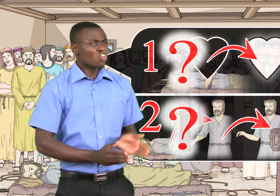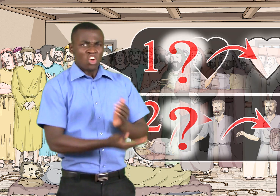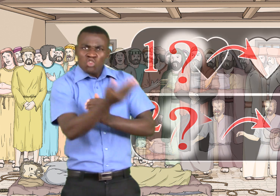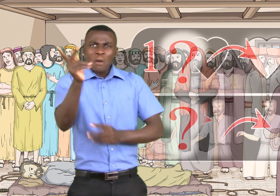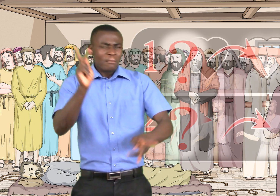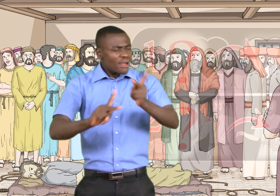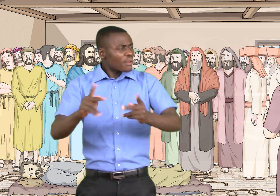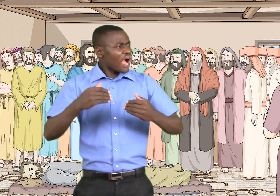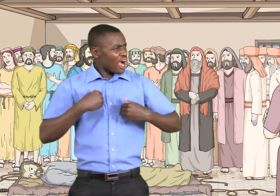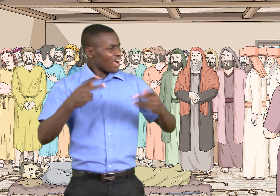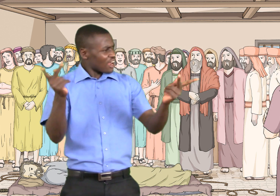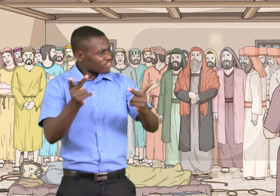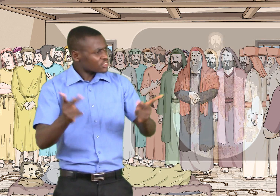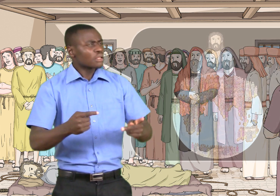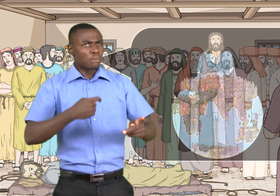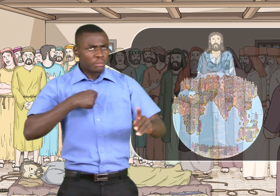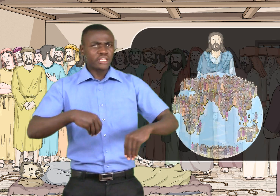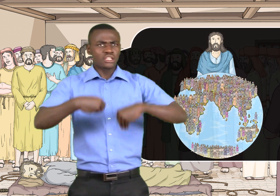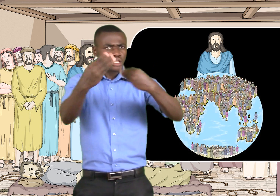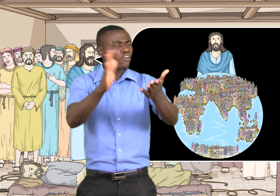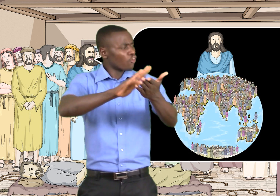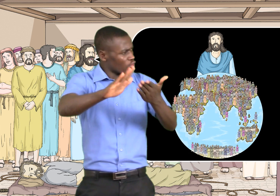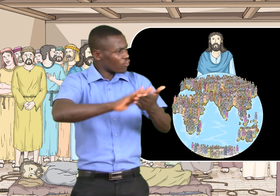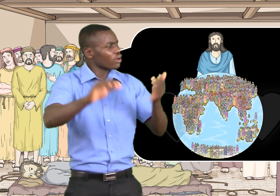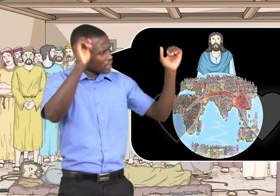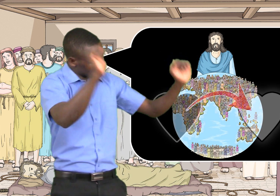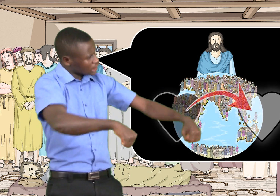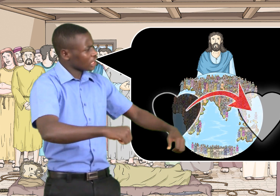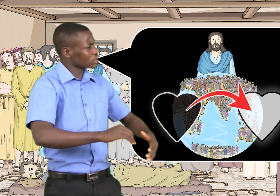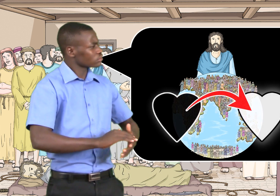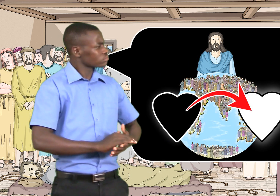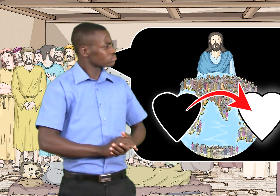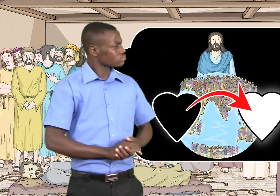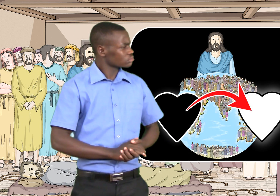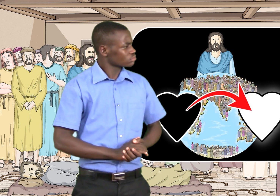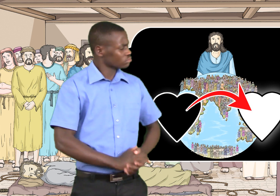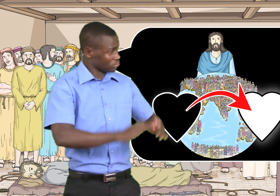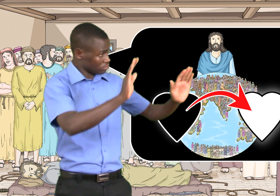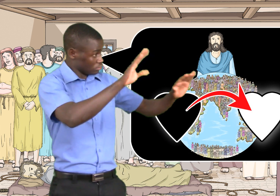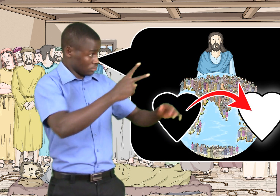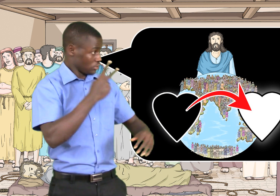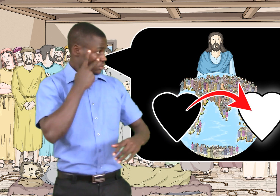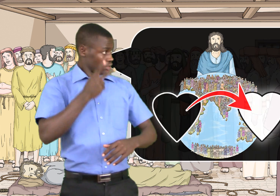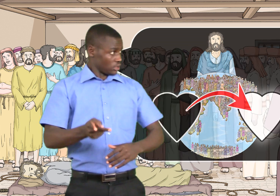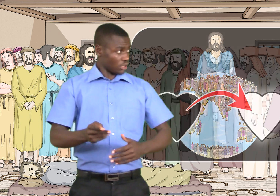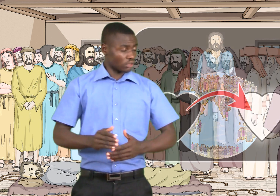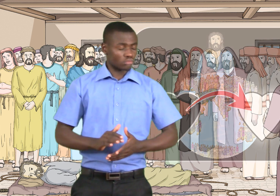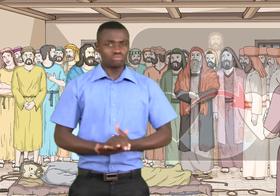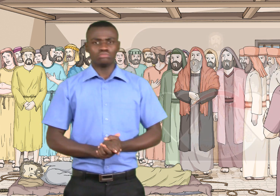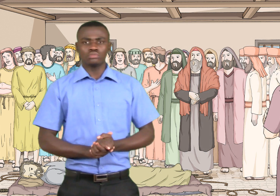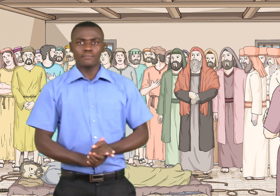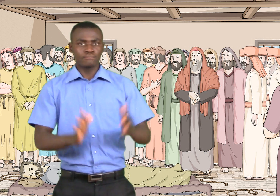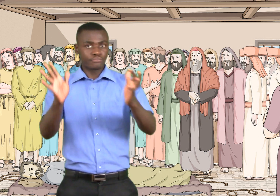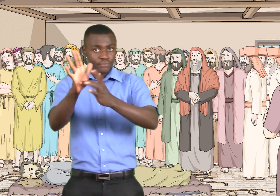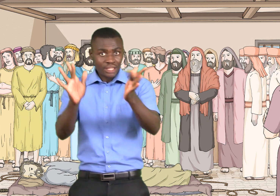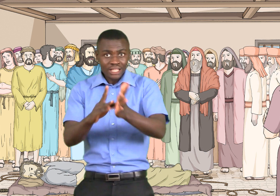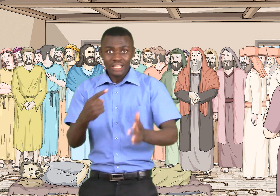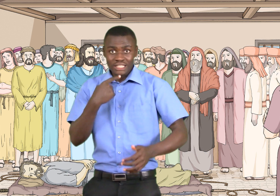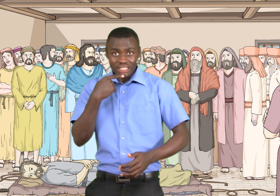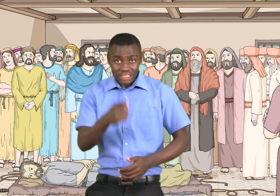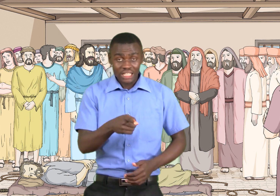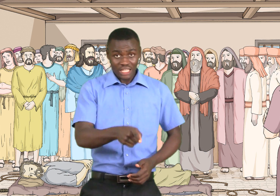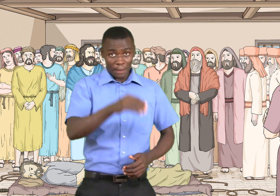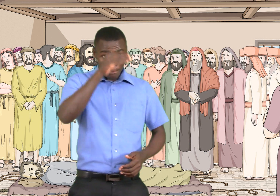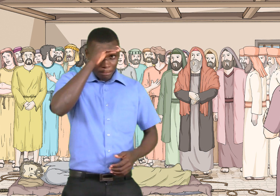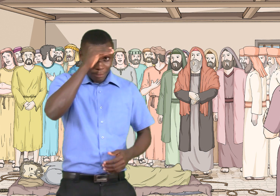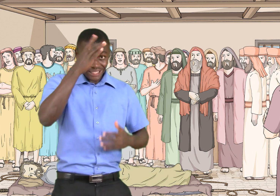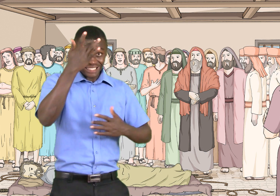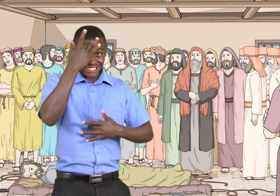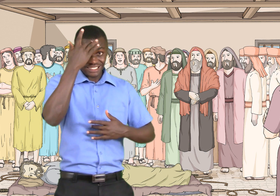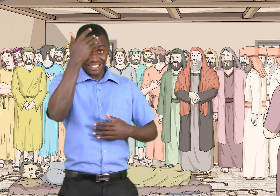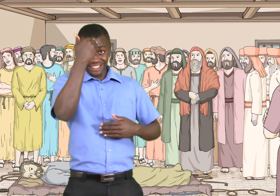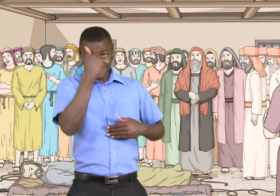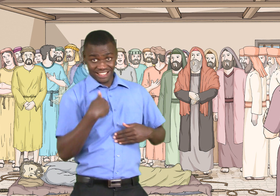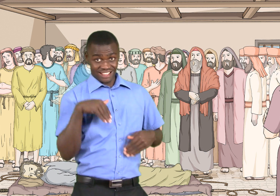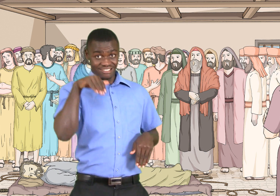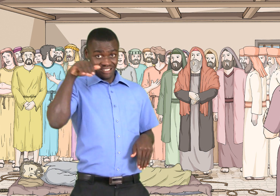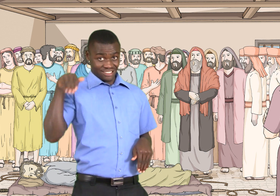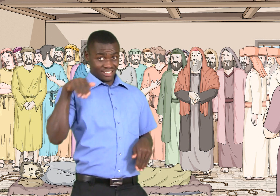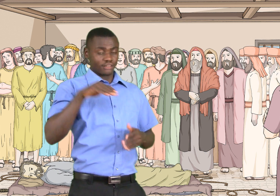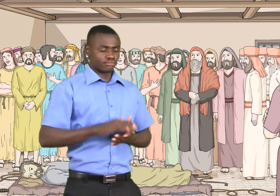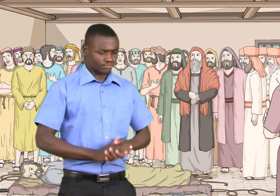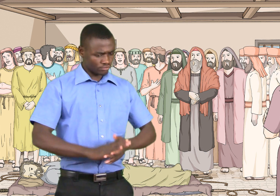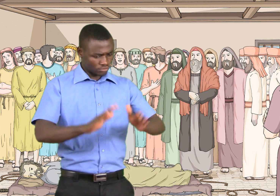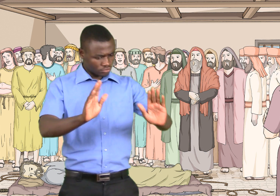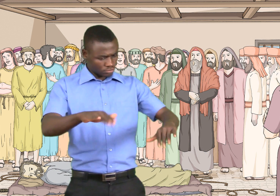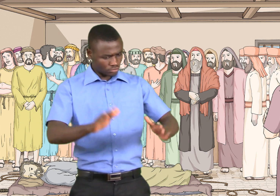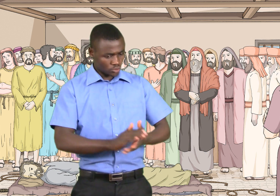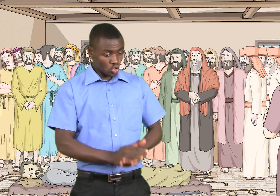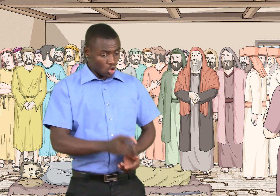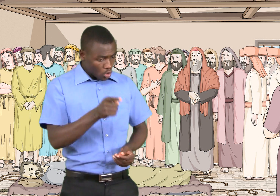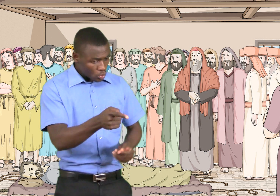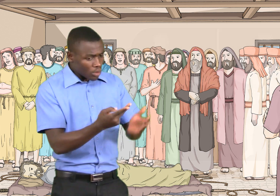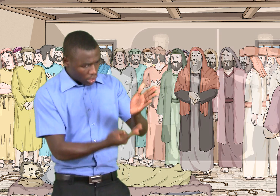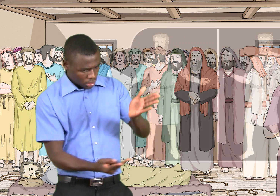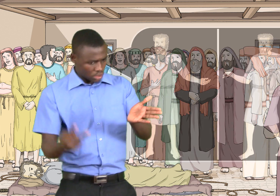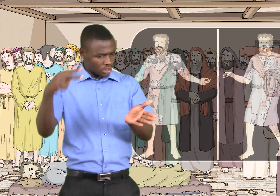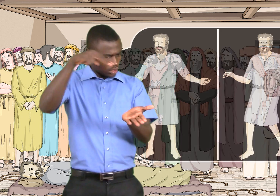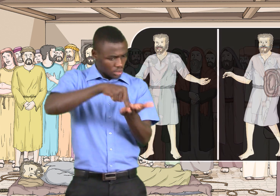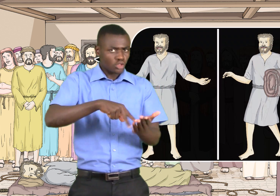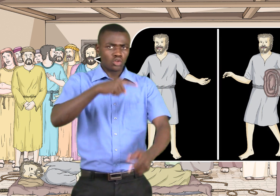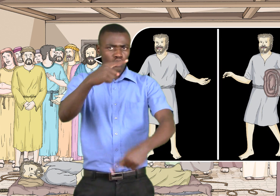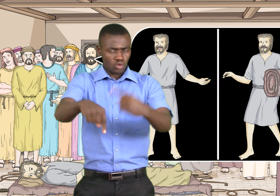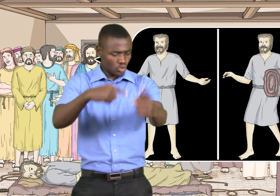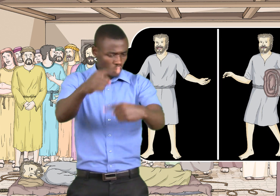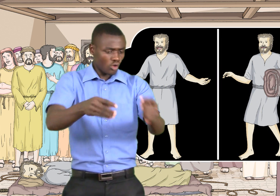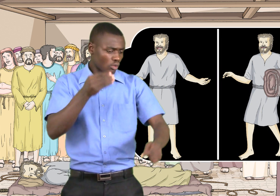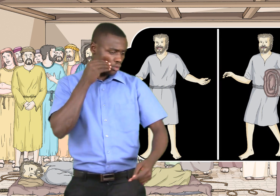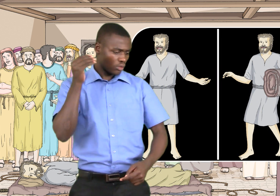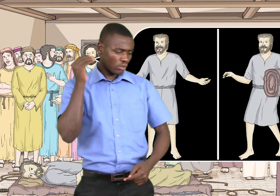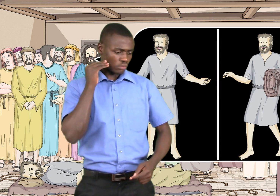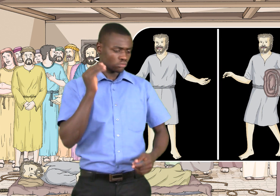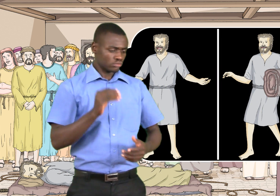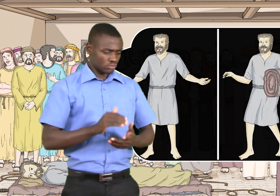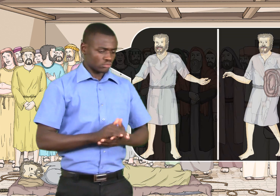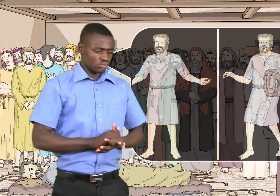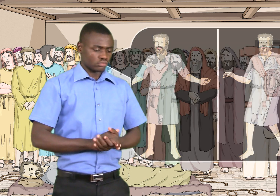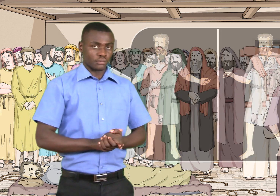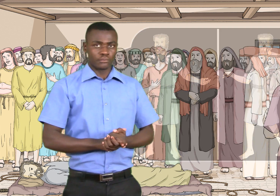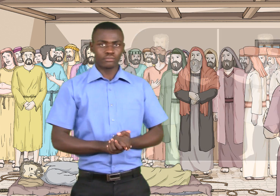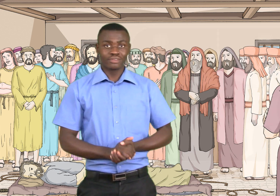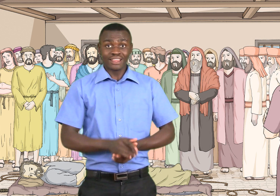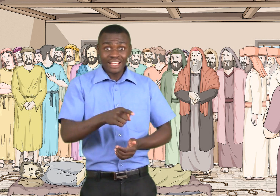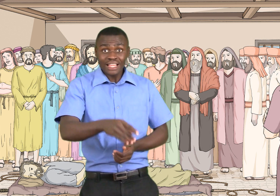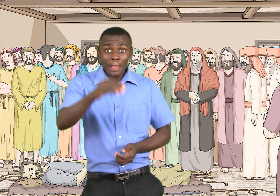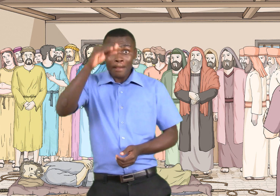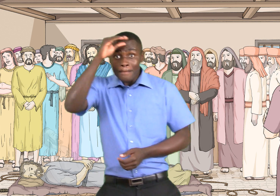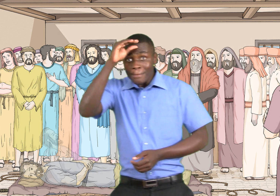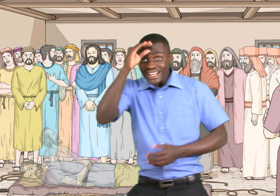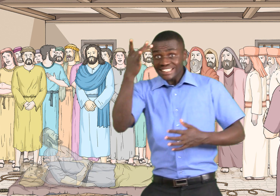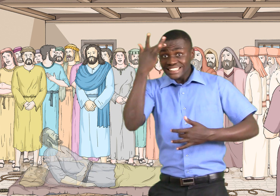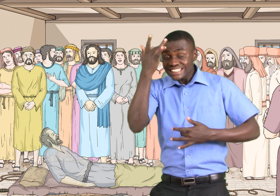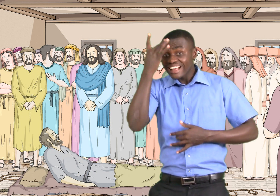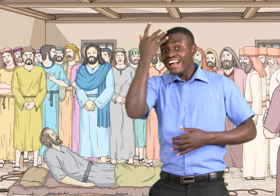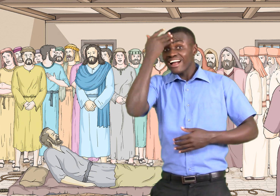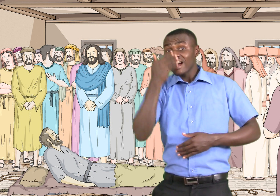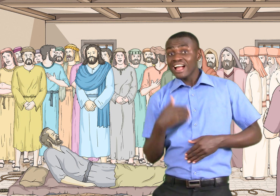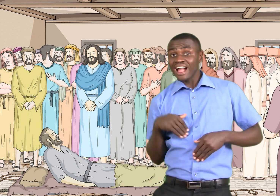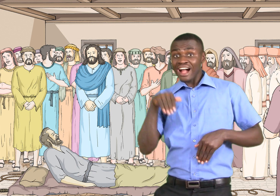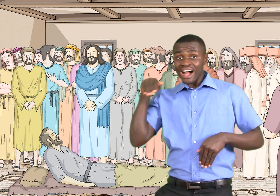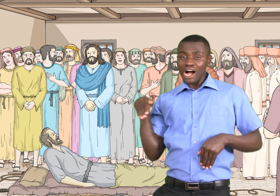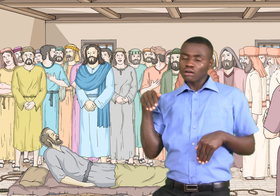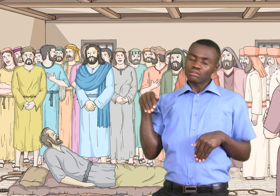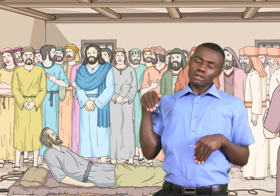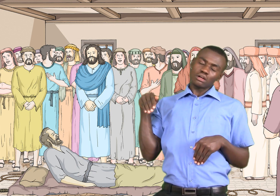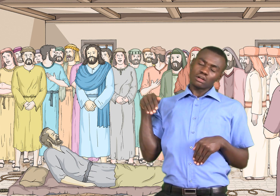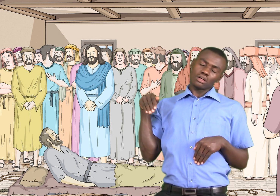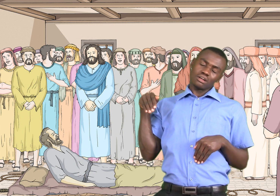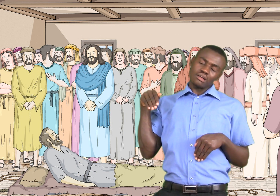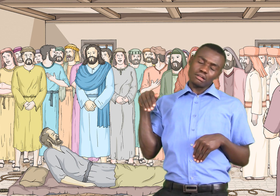But so that you may know that the Son of Man has authority on earth to forgive sins...” He said to the paralytic, “I tell you, get up, pick up your mat, and go home.”